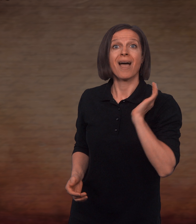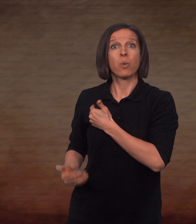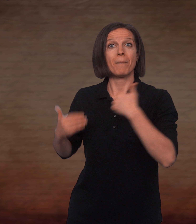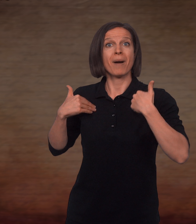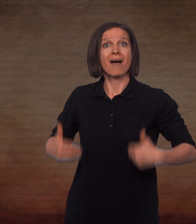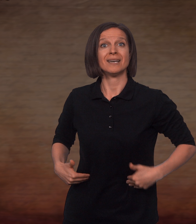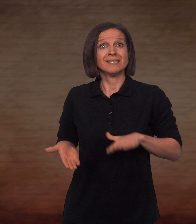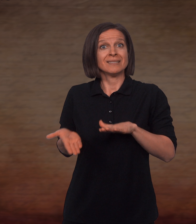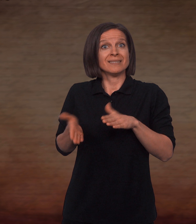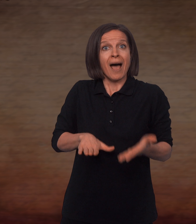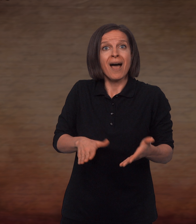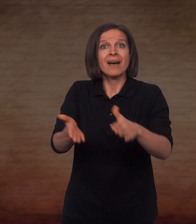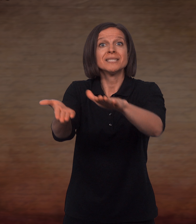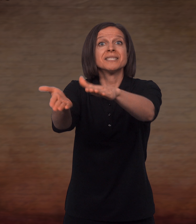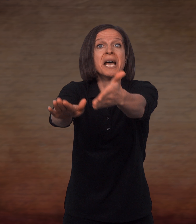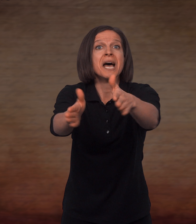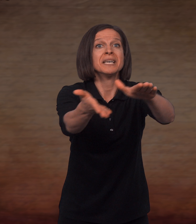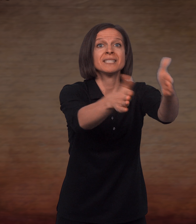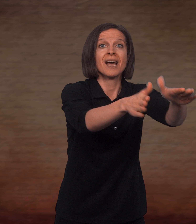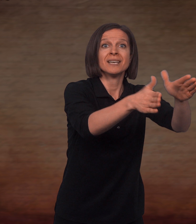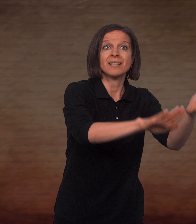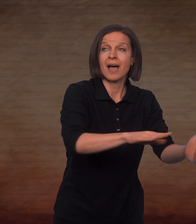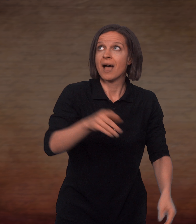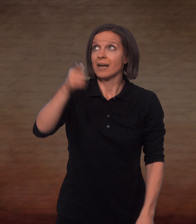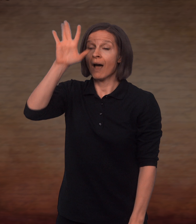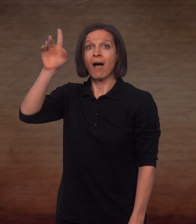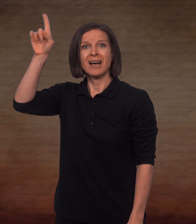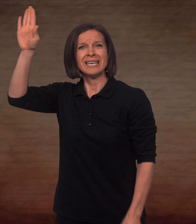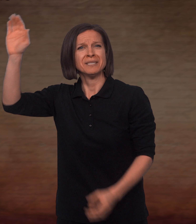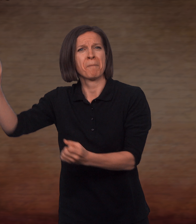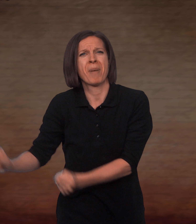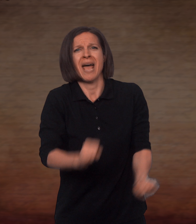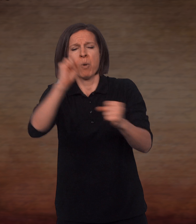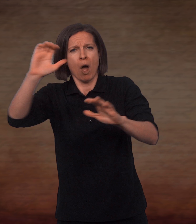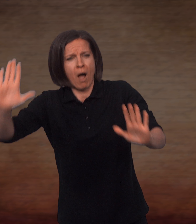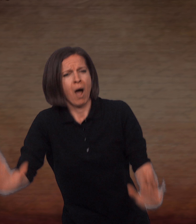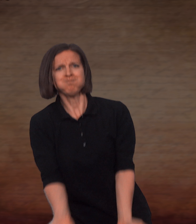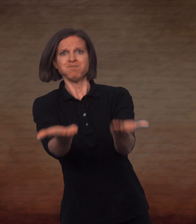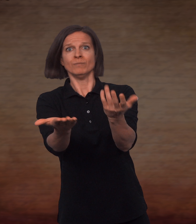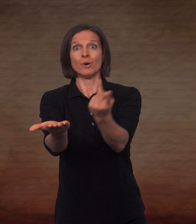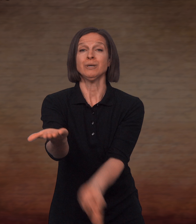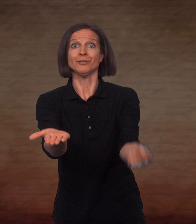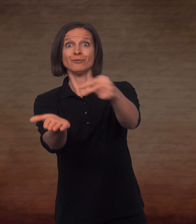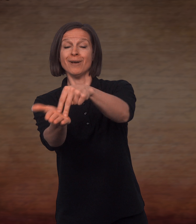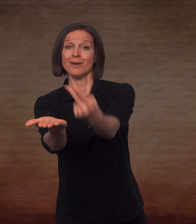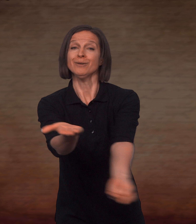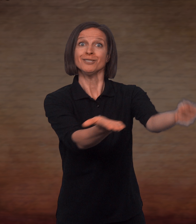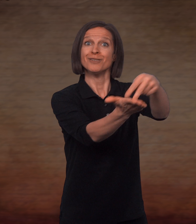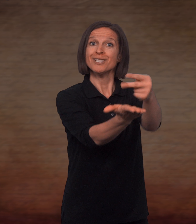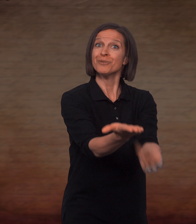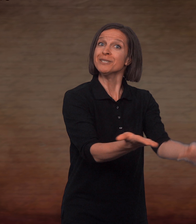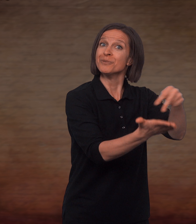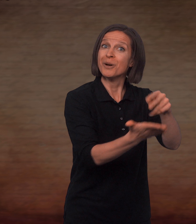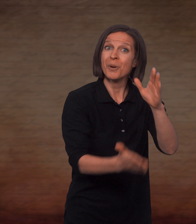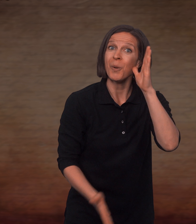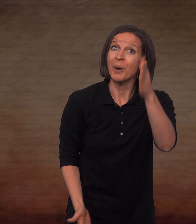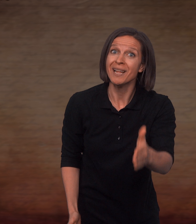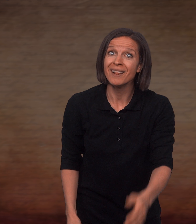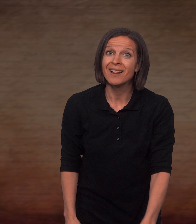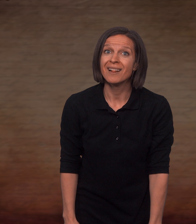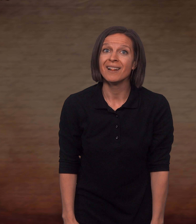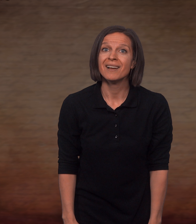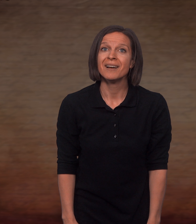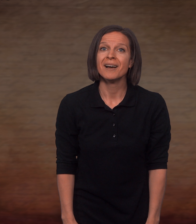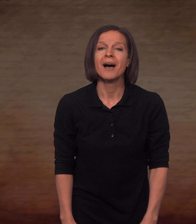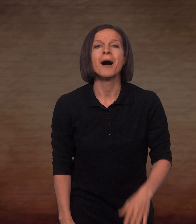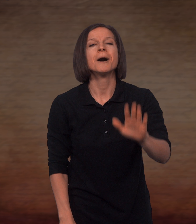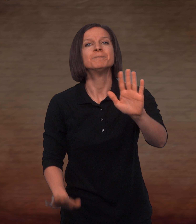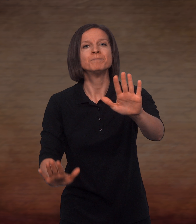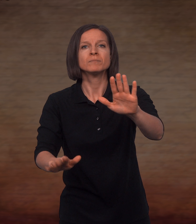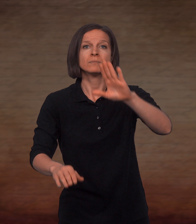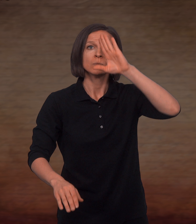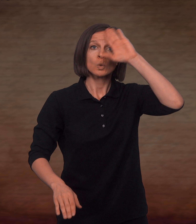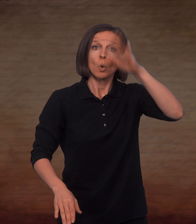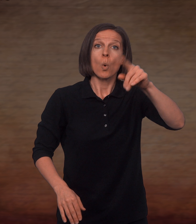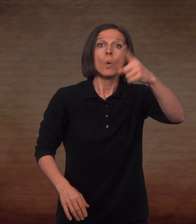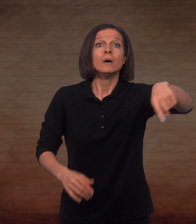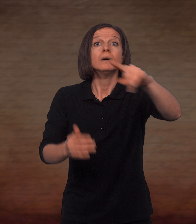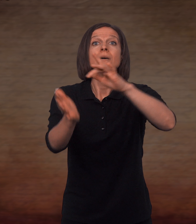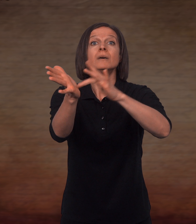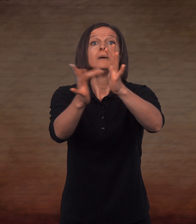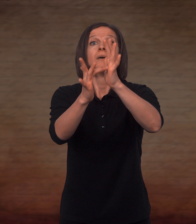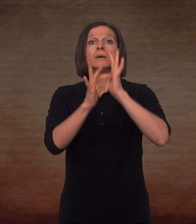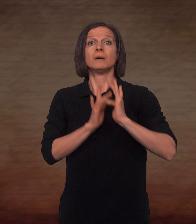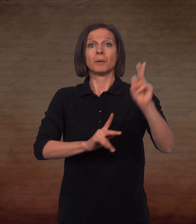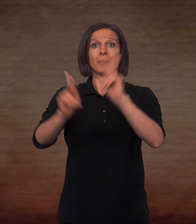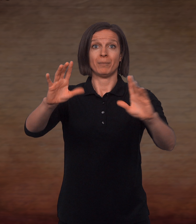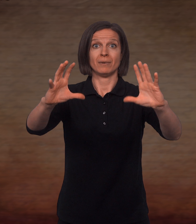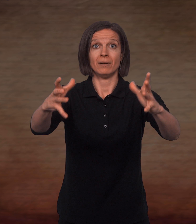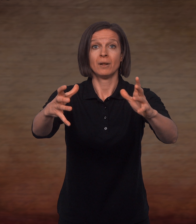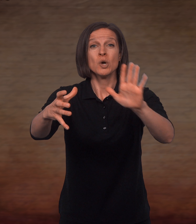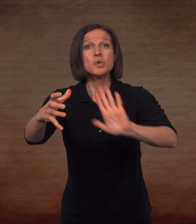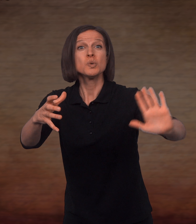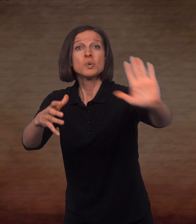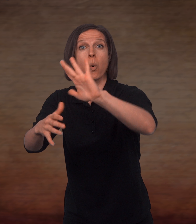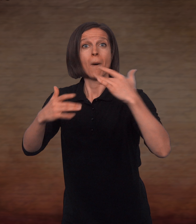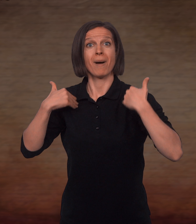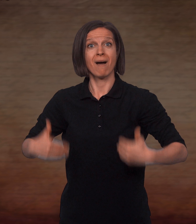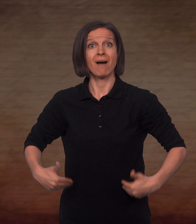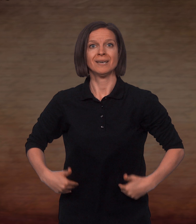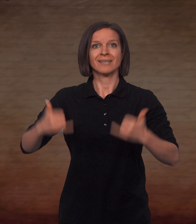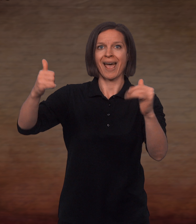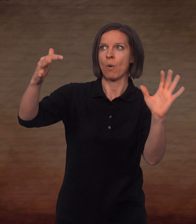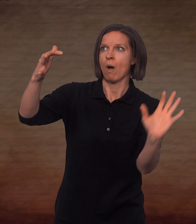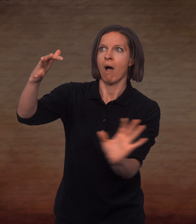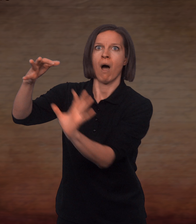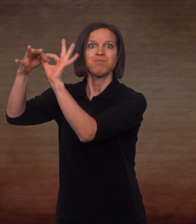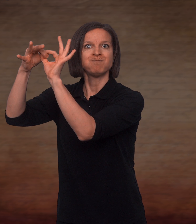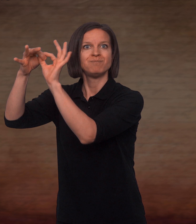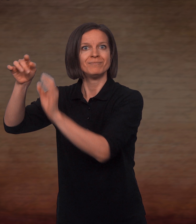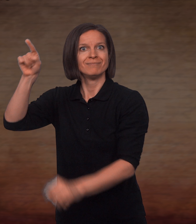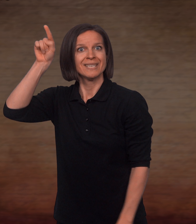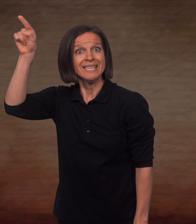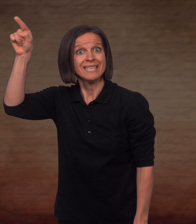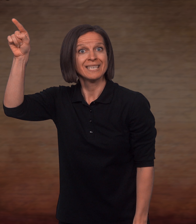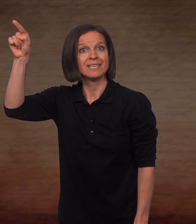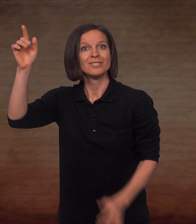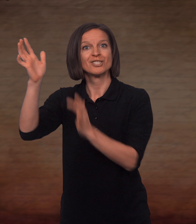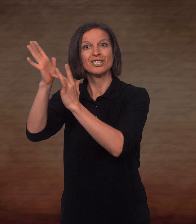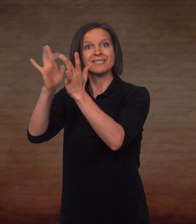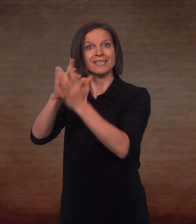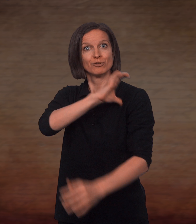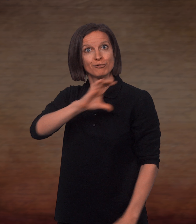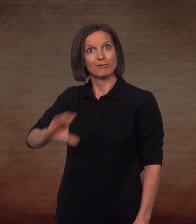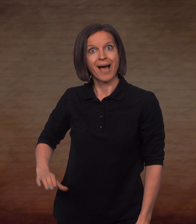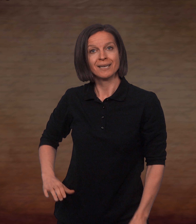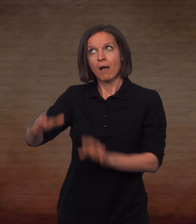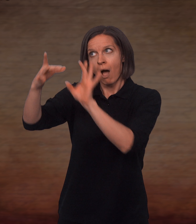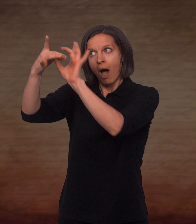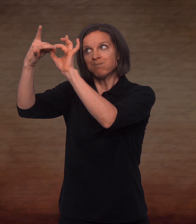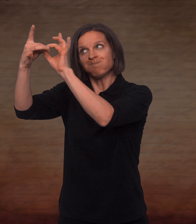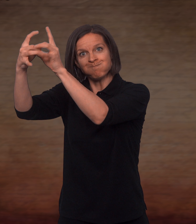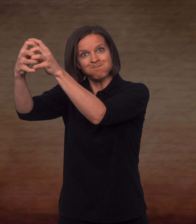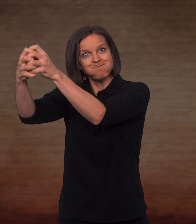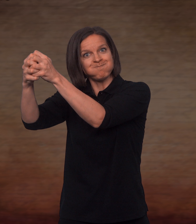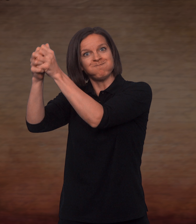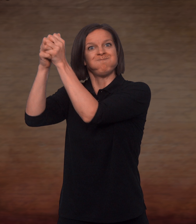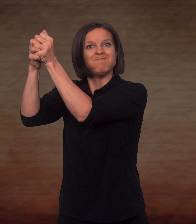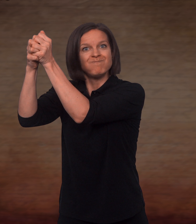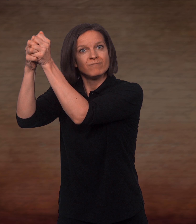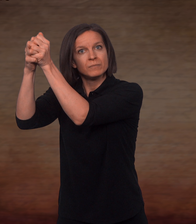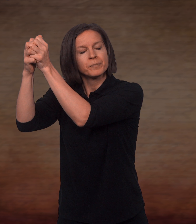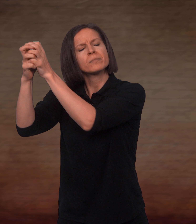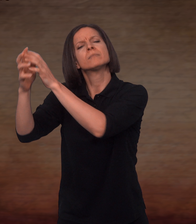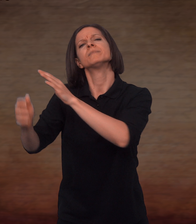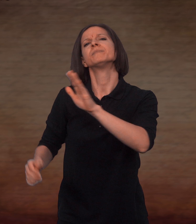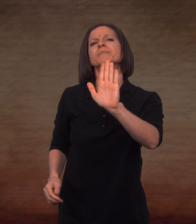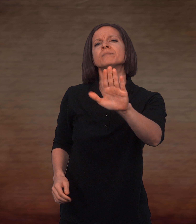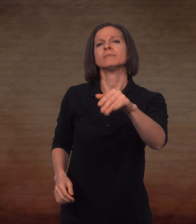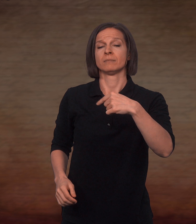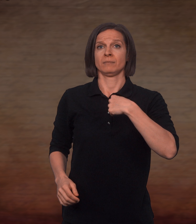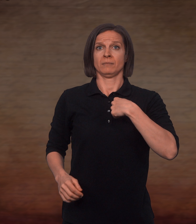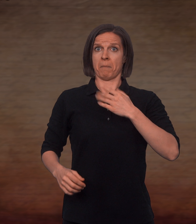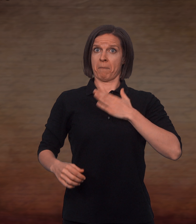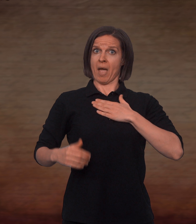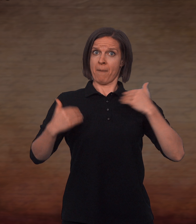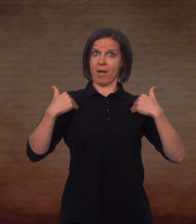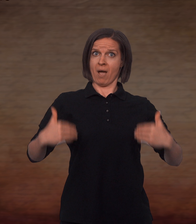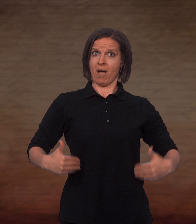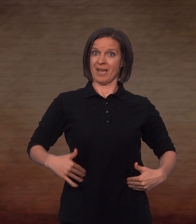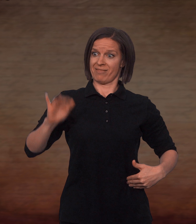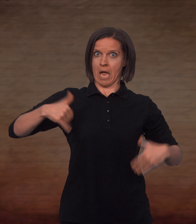Do you not know that your bodies are members of Christ?